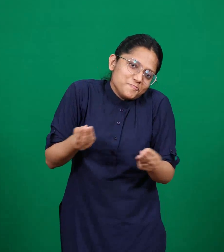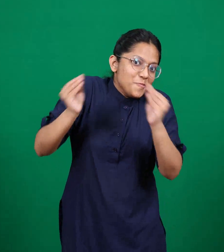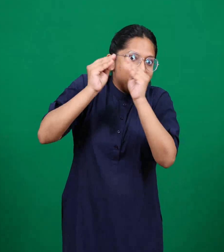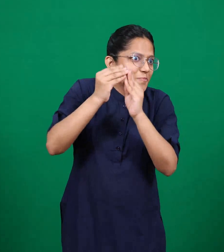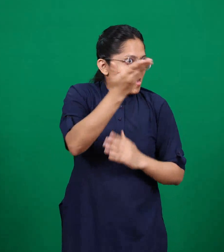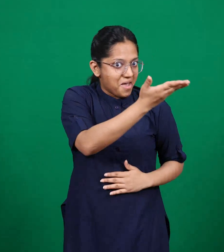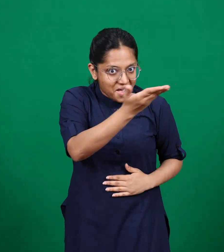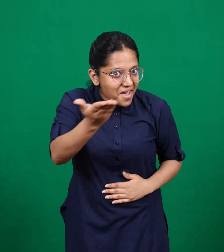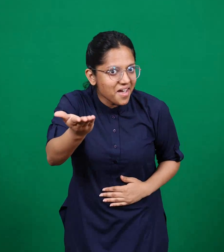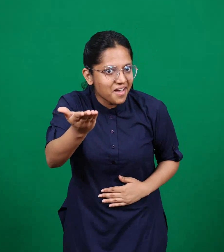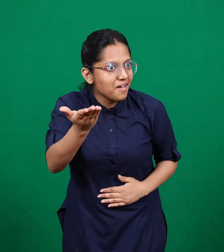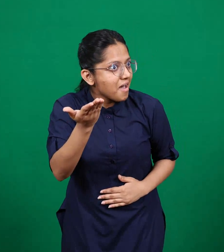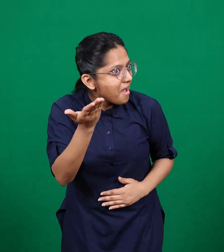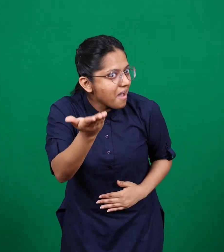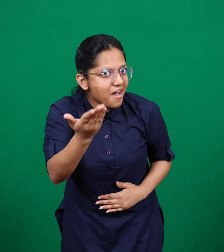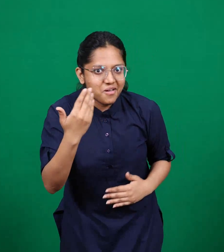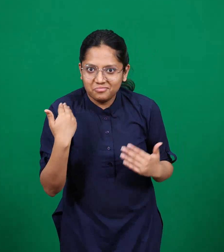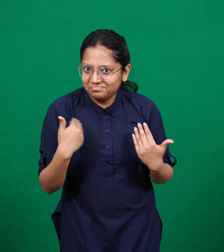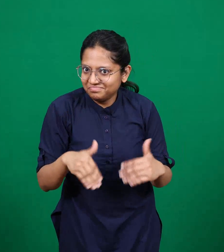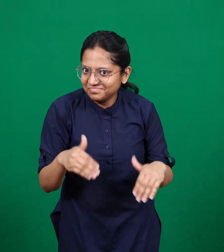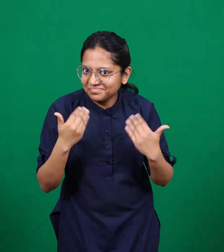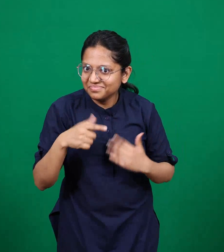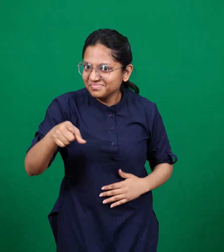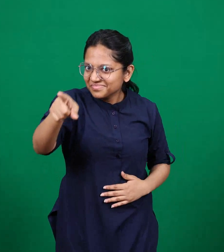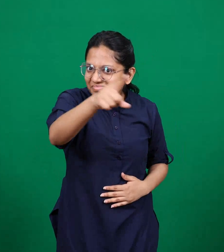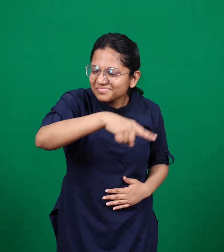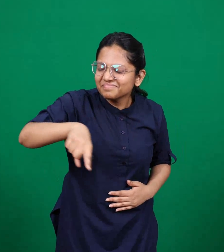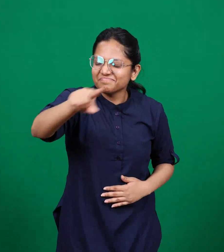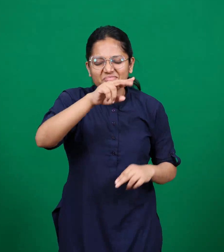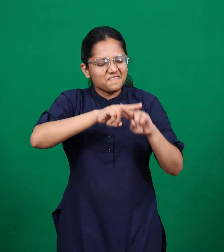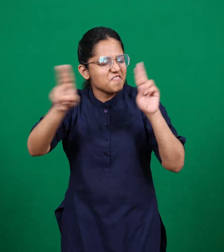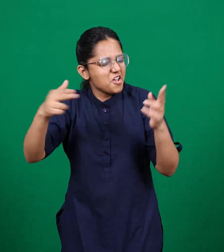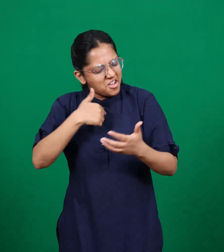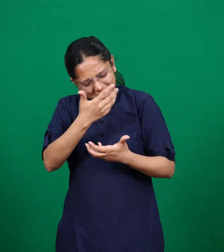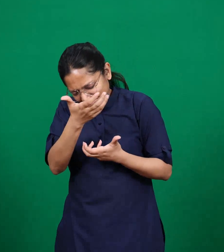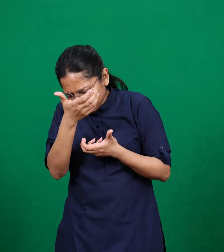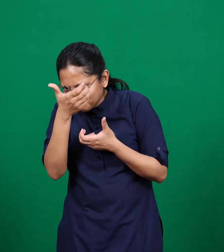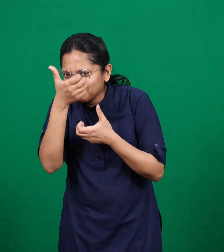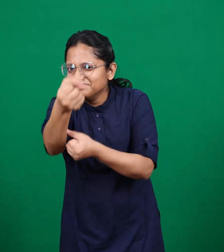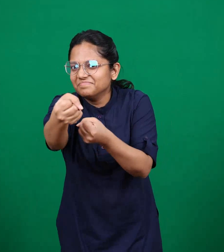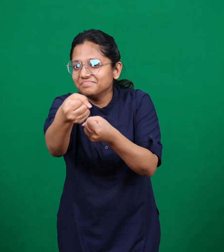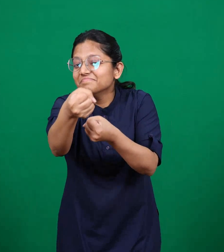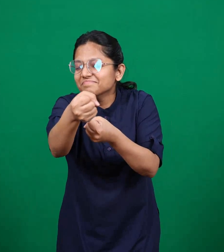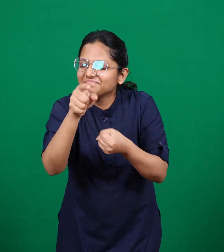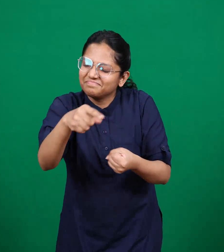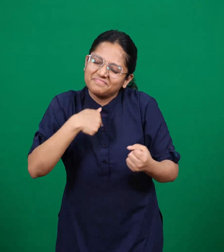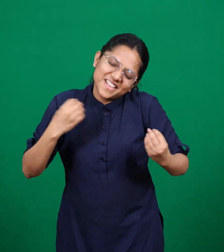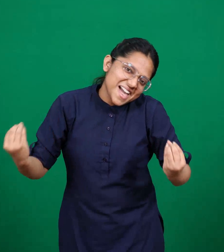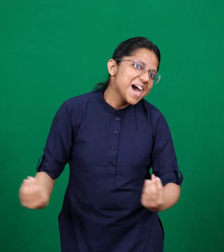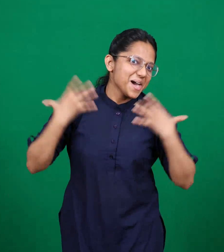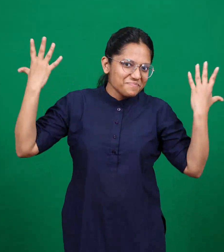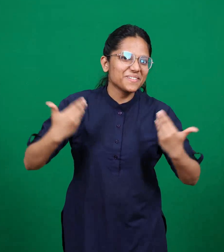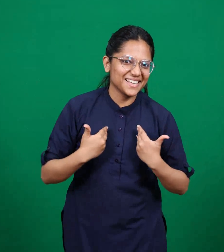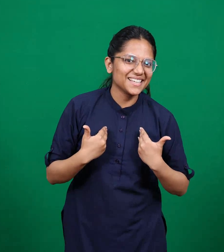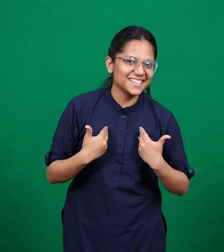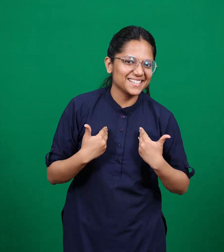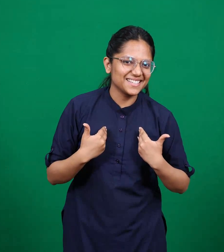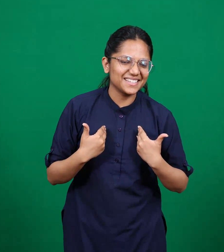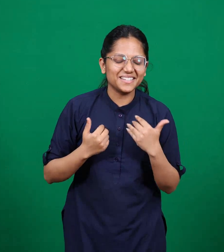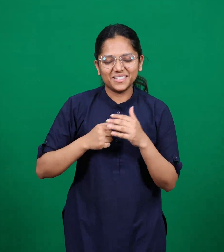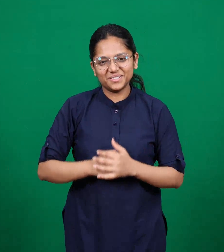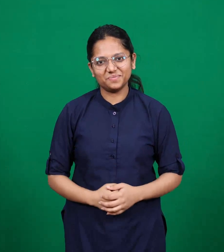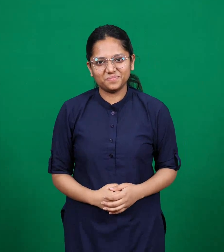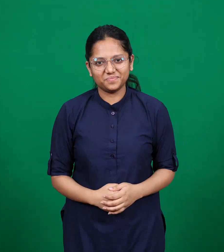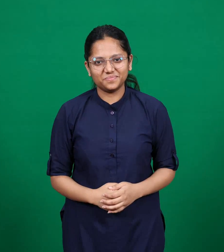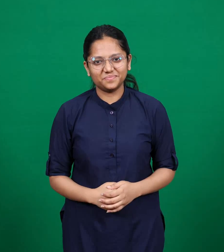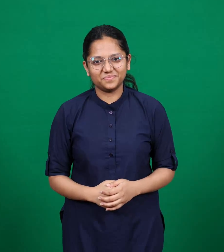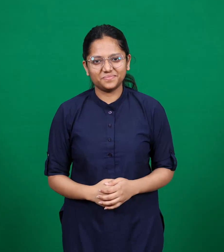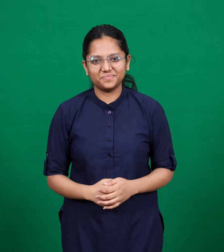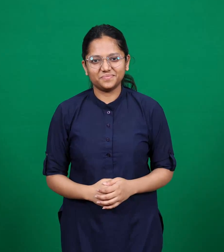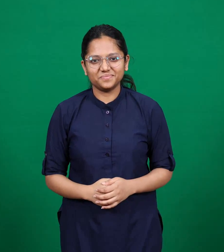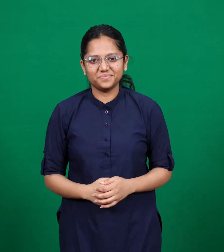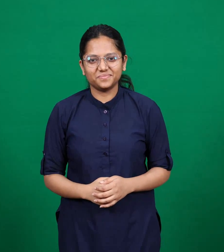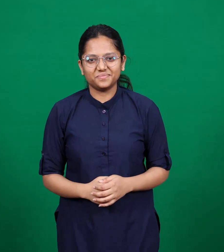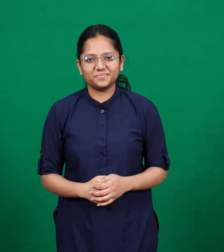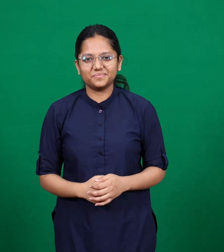I rejoice that I can have complete confidence in you.